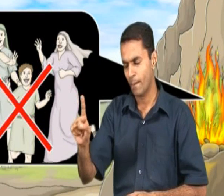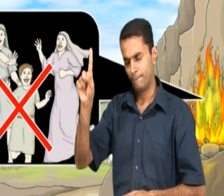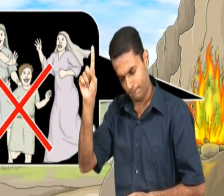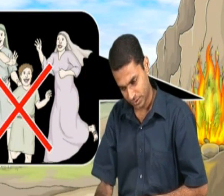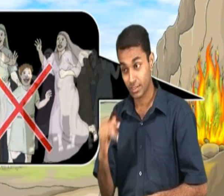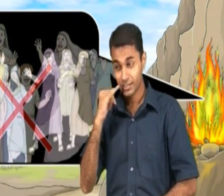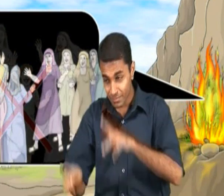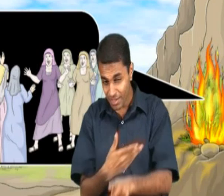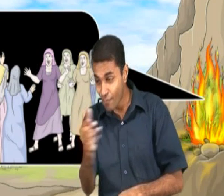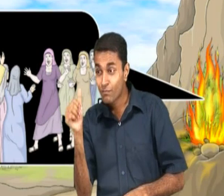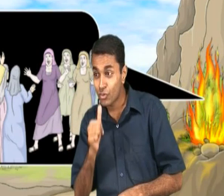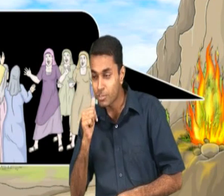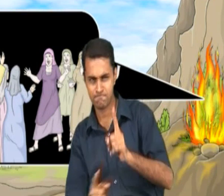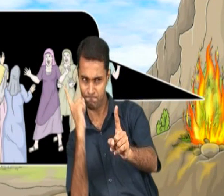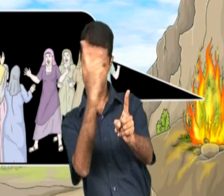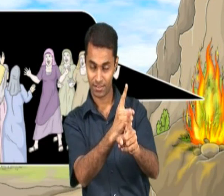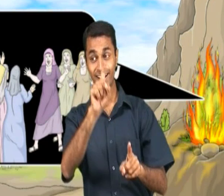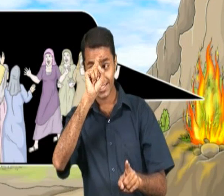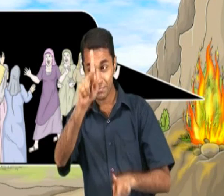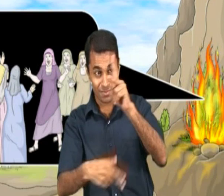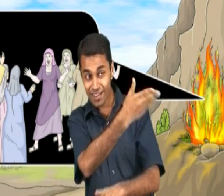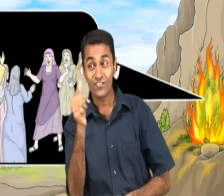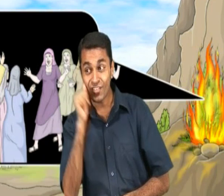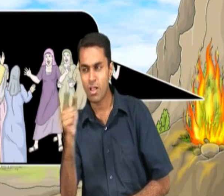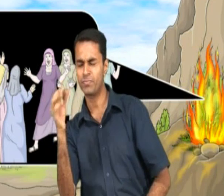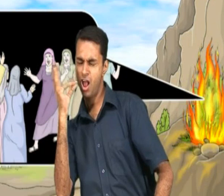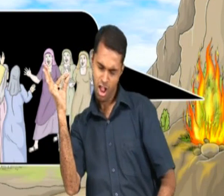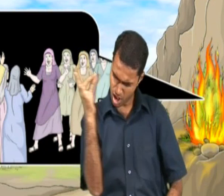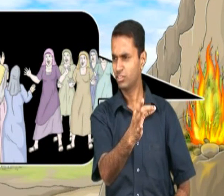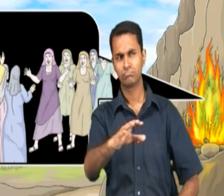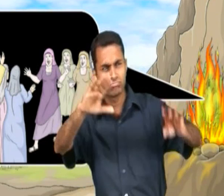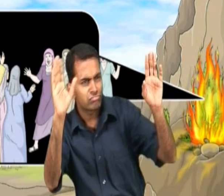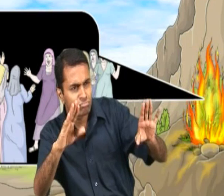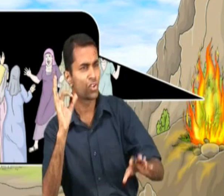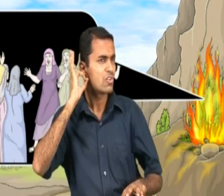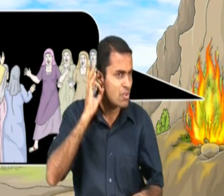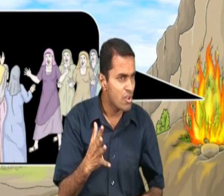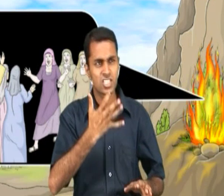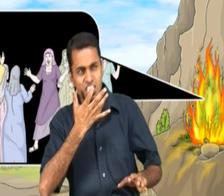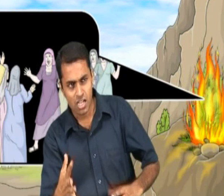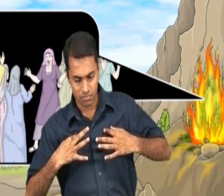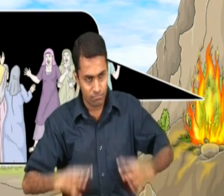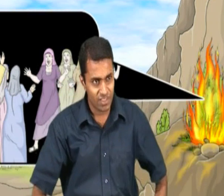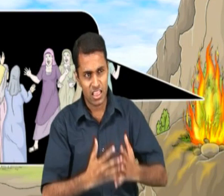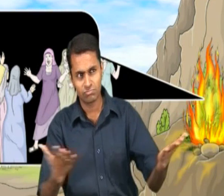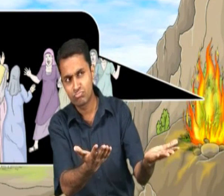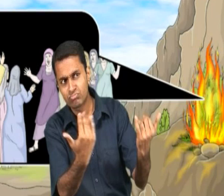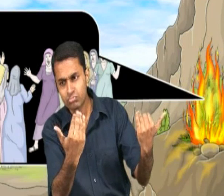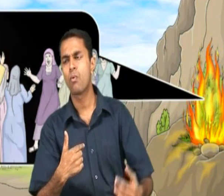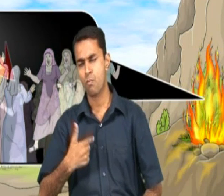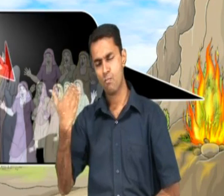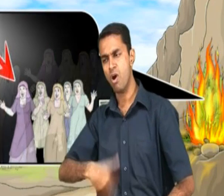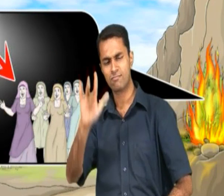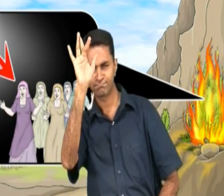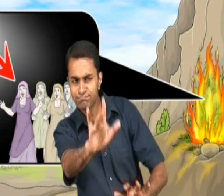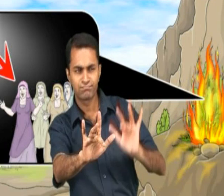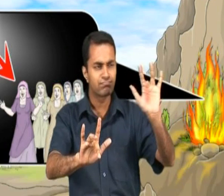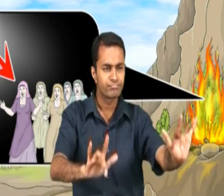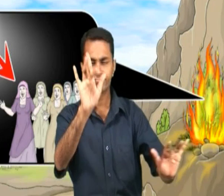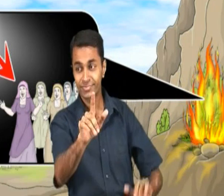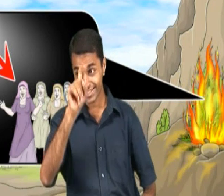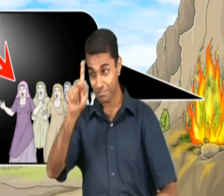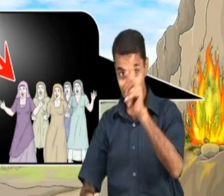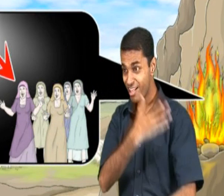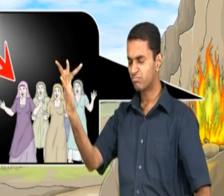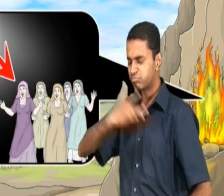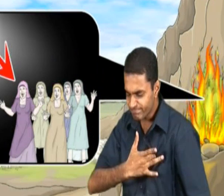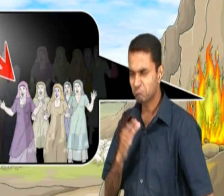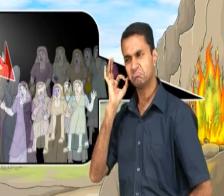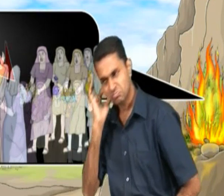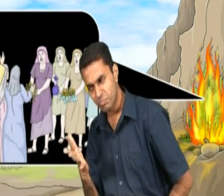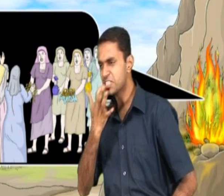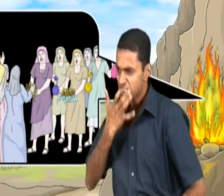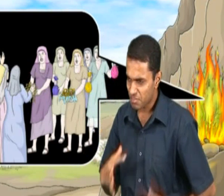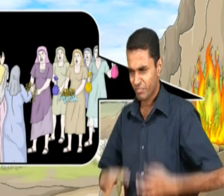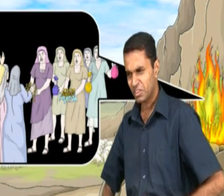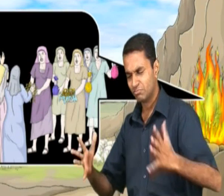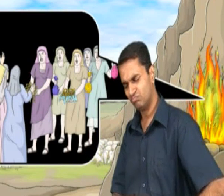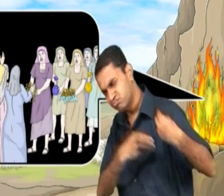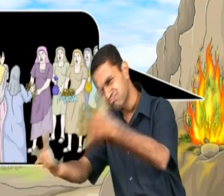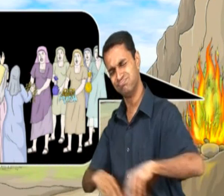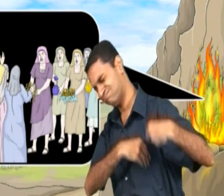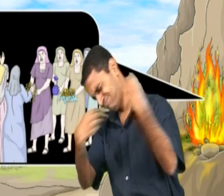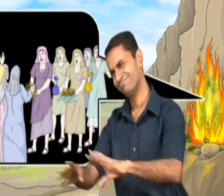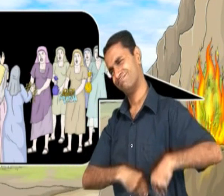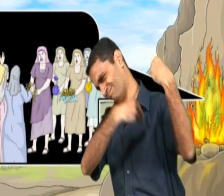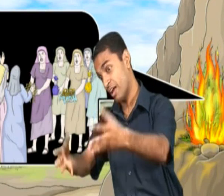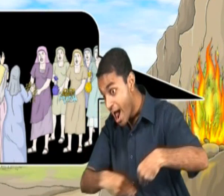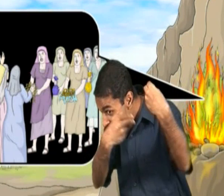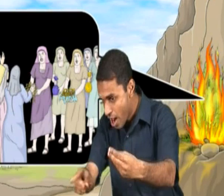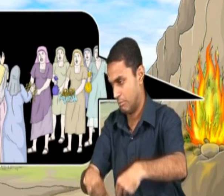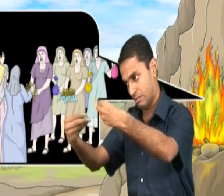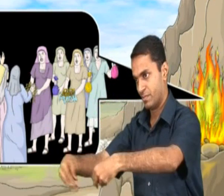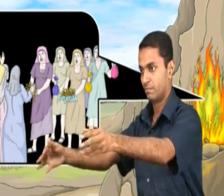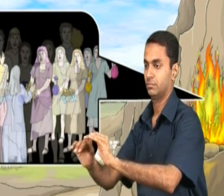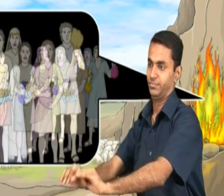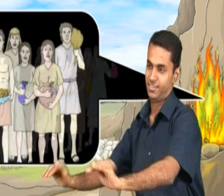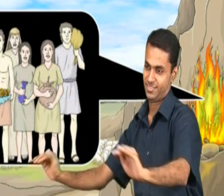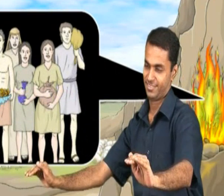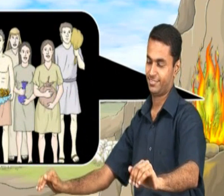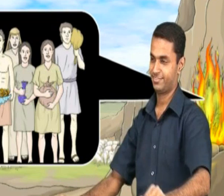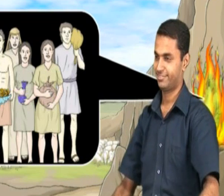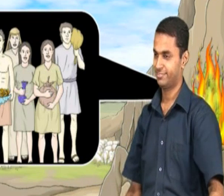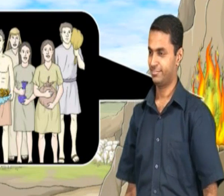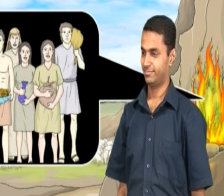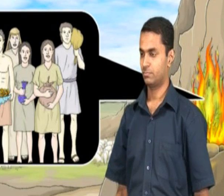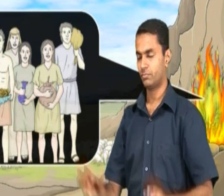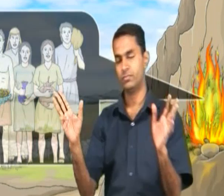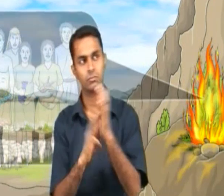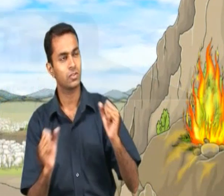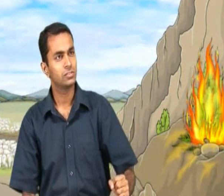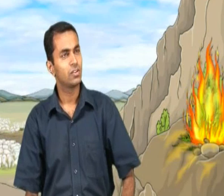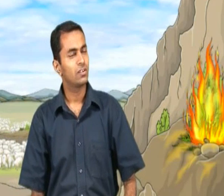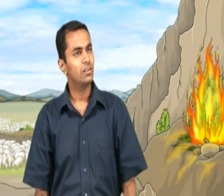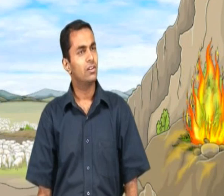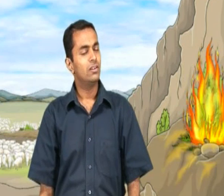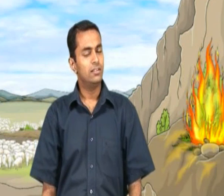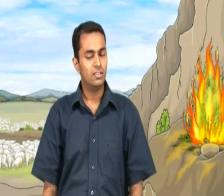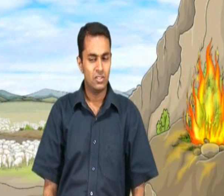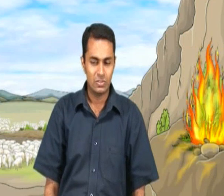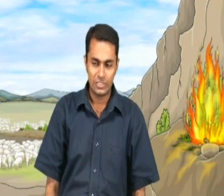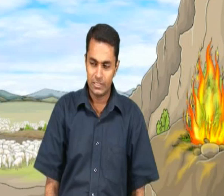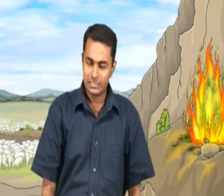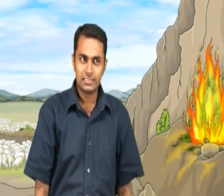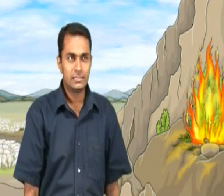Every woman shall ask her neighbor and any woman staying in her house for silver and gold jewelry and clothing, and you will put them on your sons and daughters.